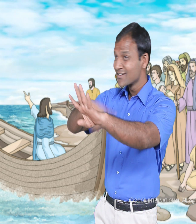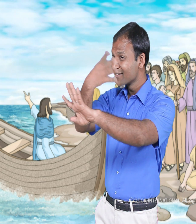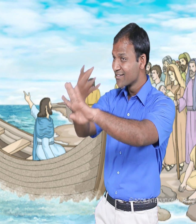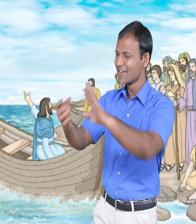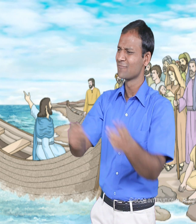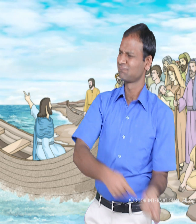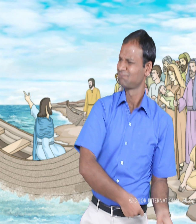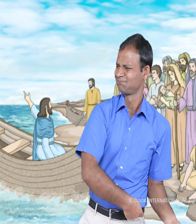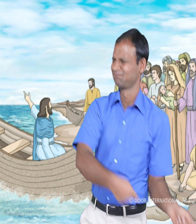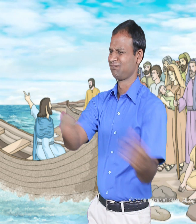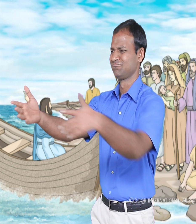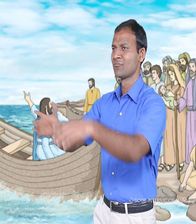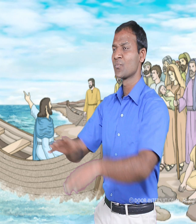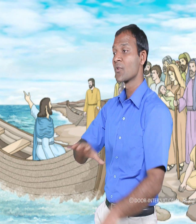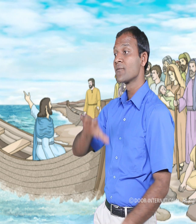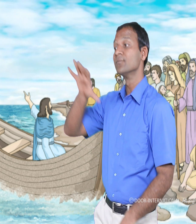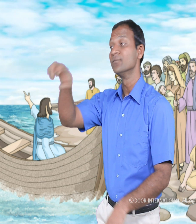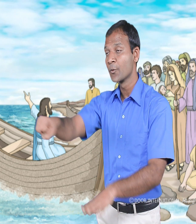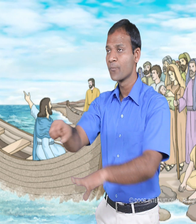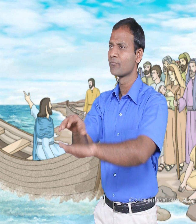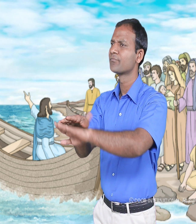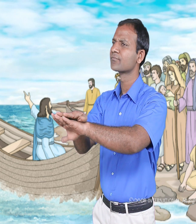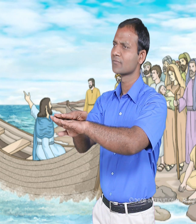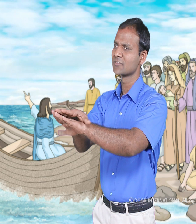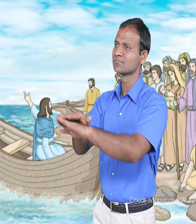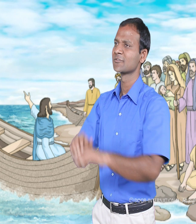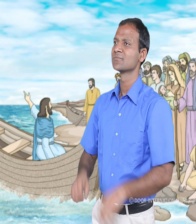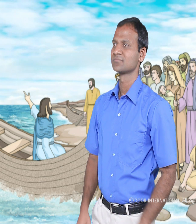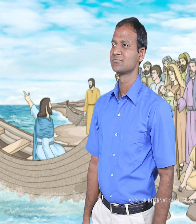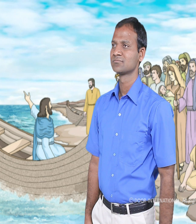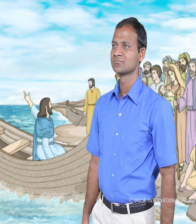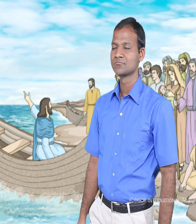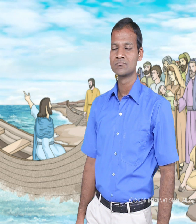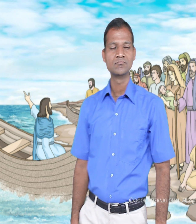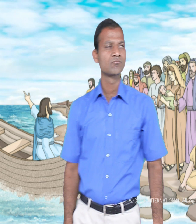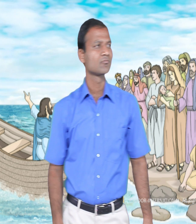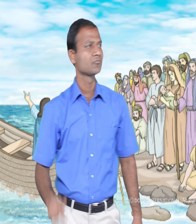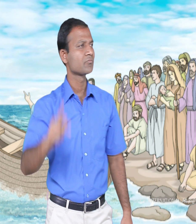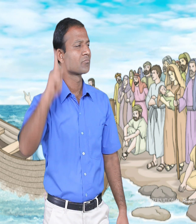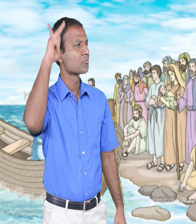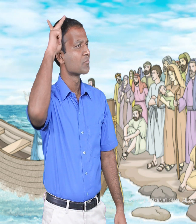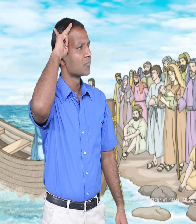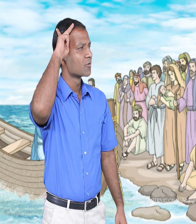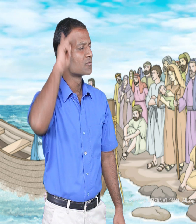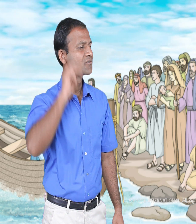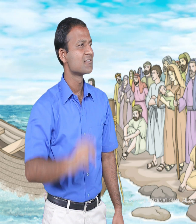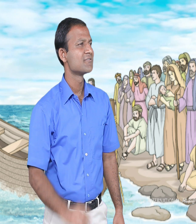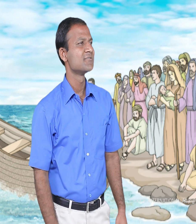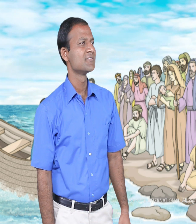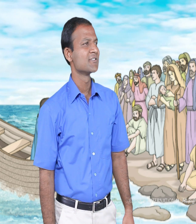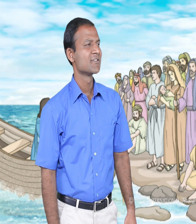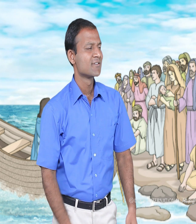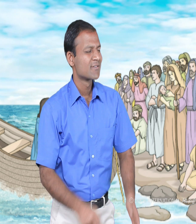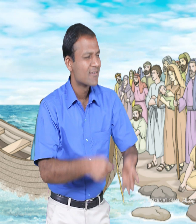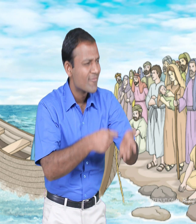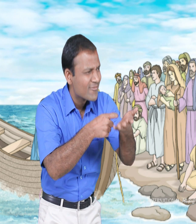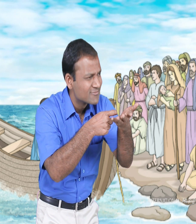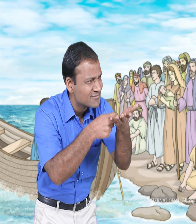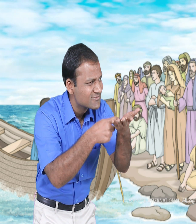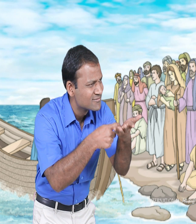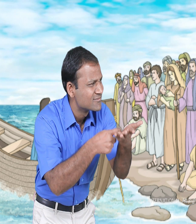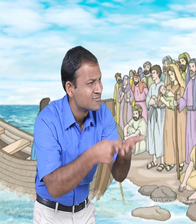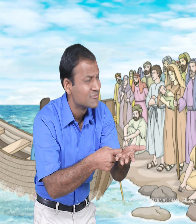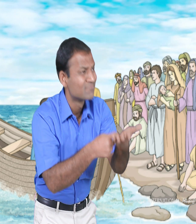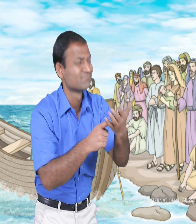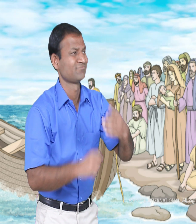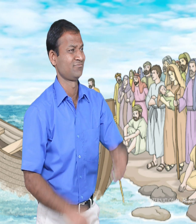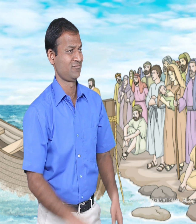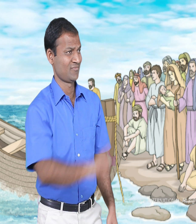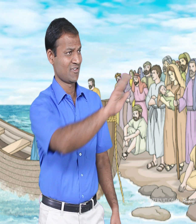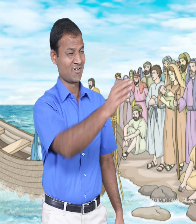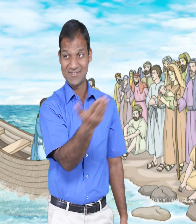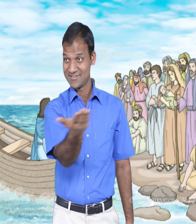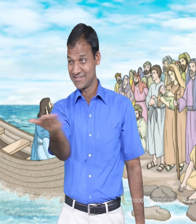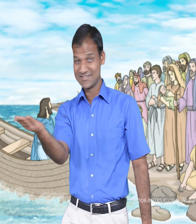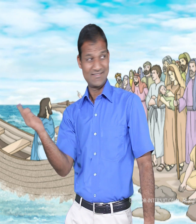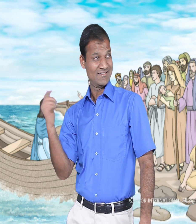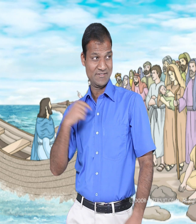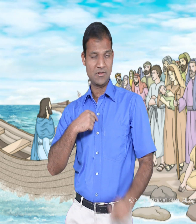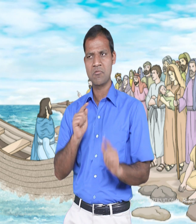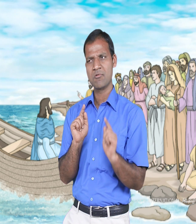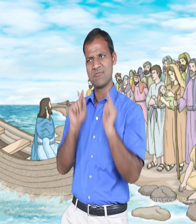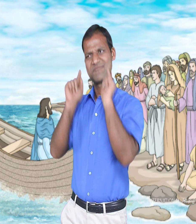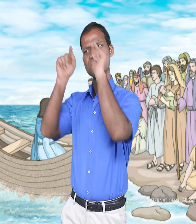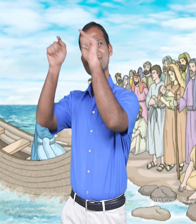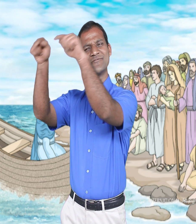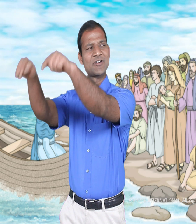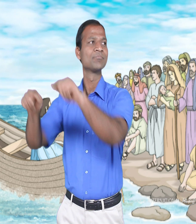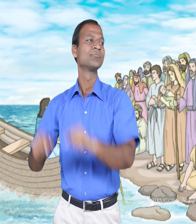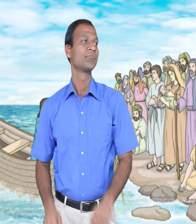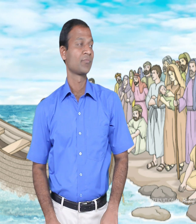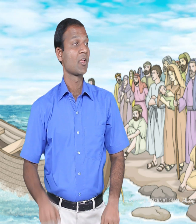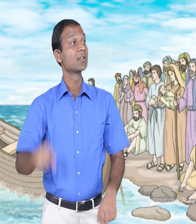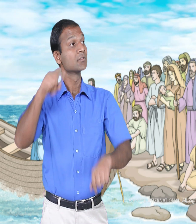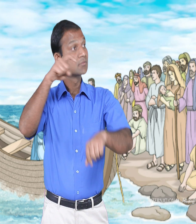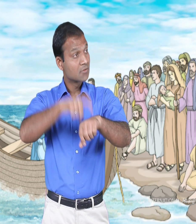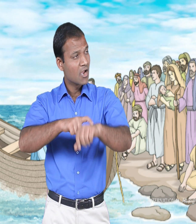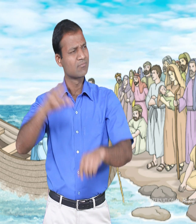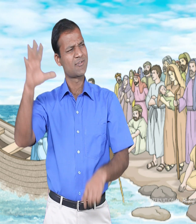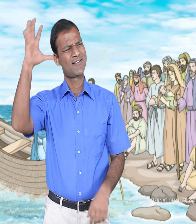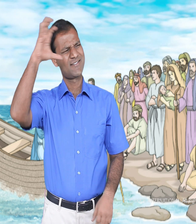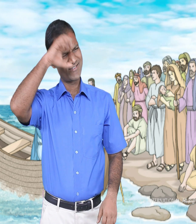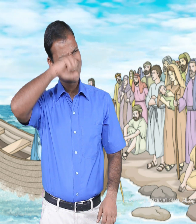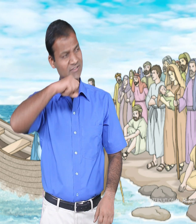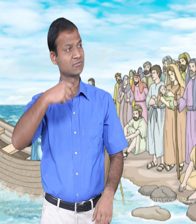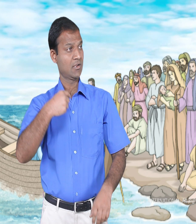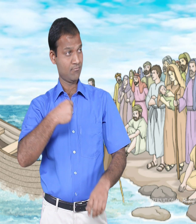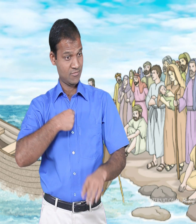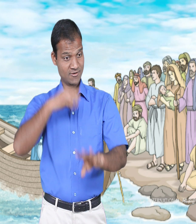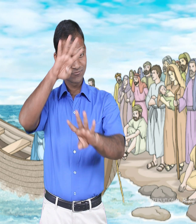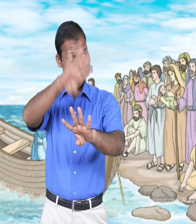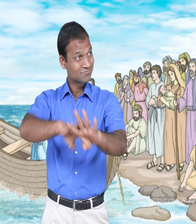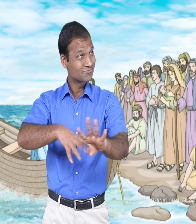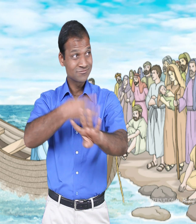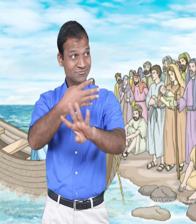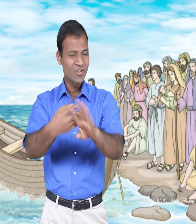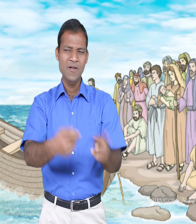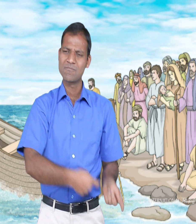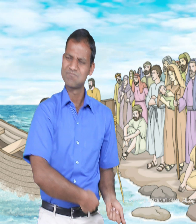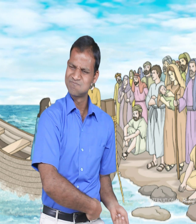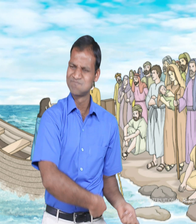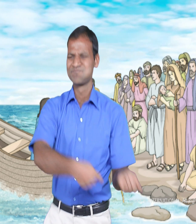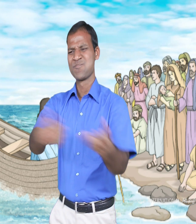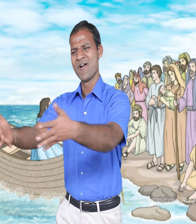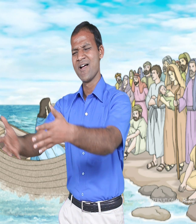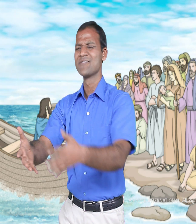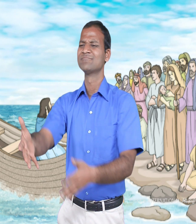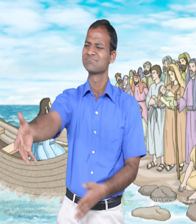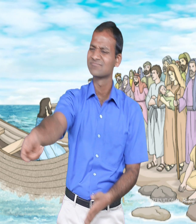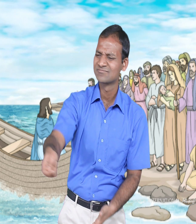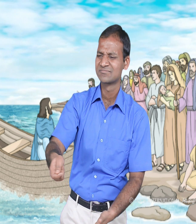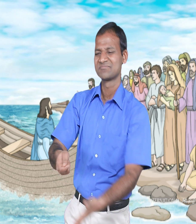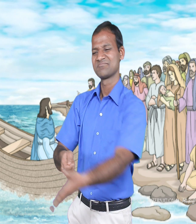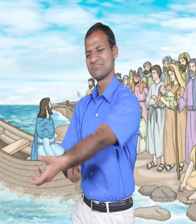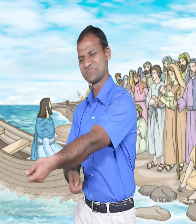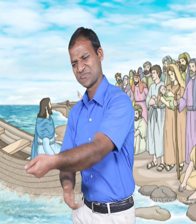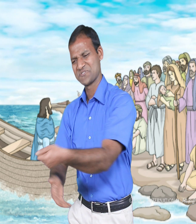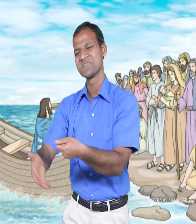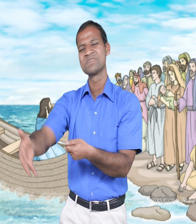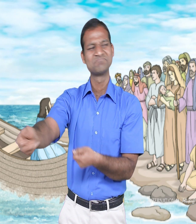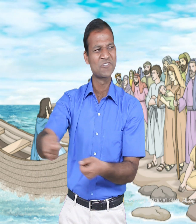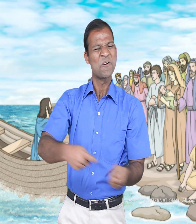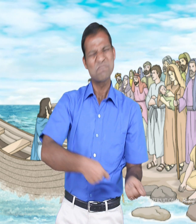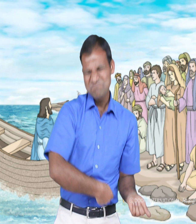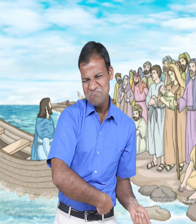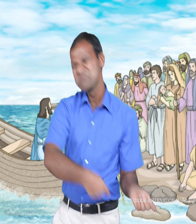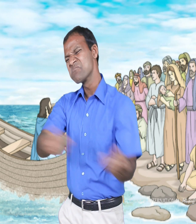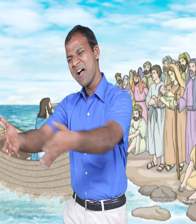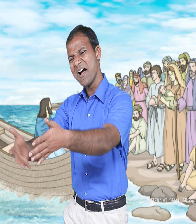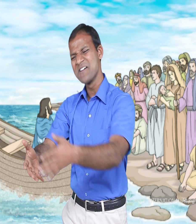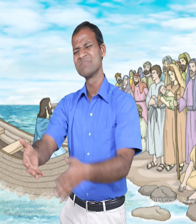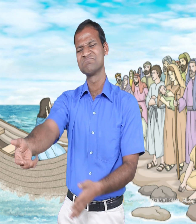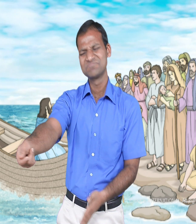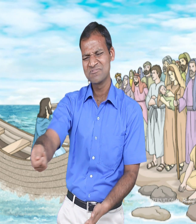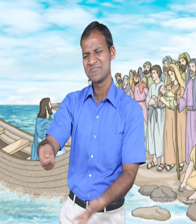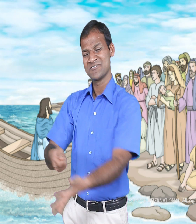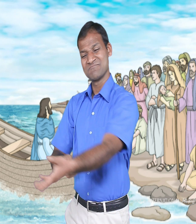And sitting down, He taught the people from the boat.